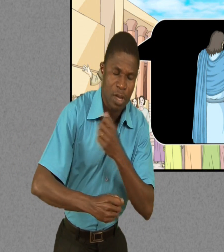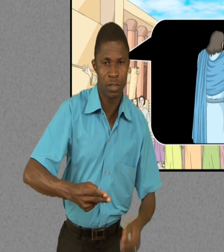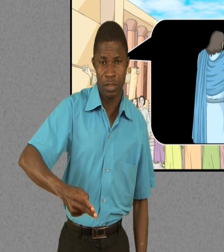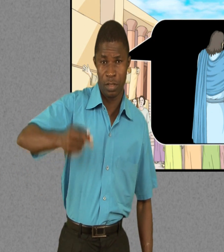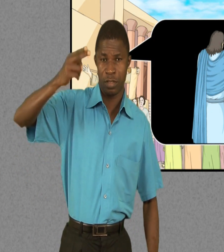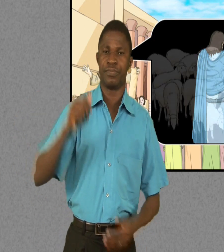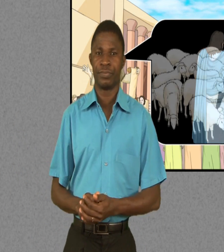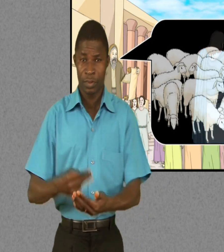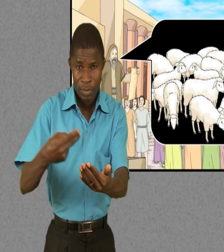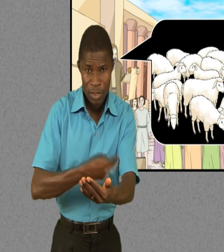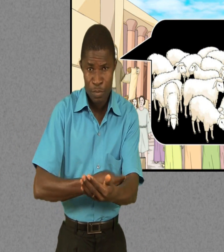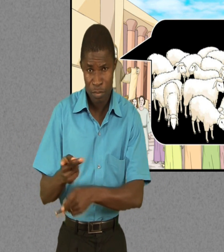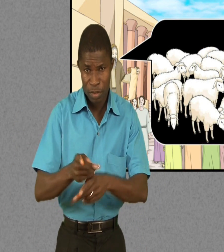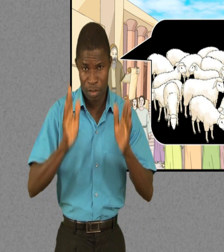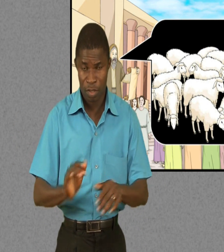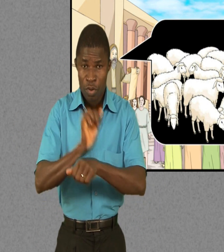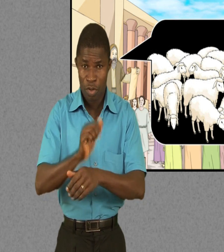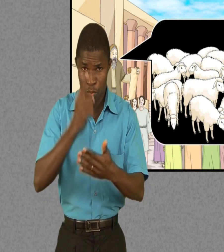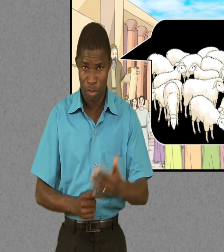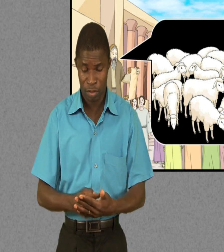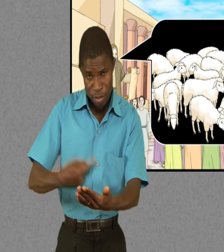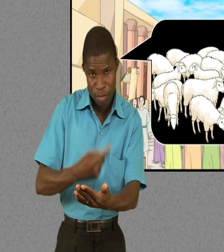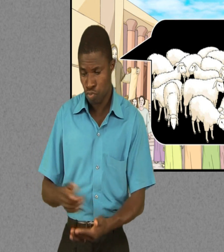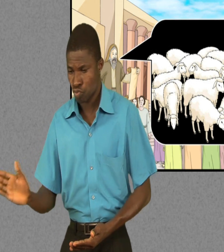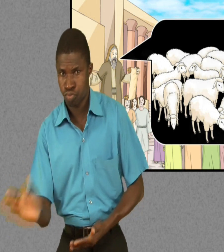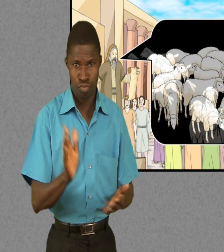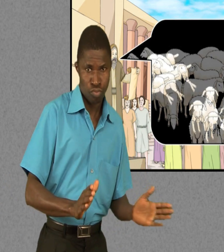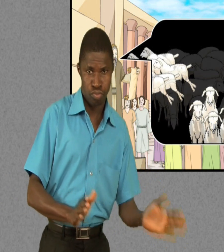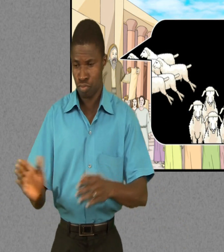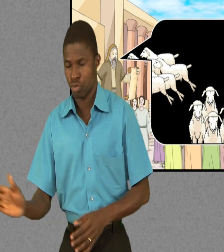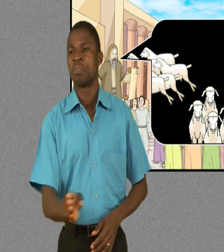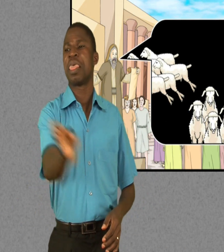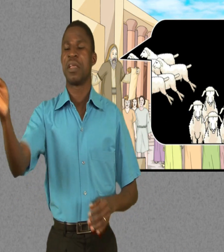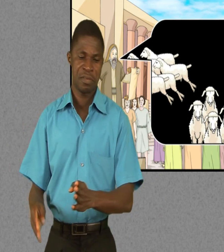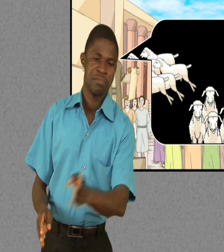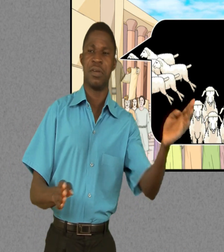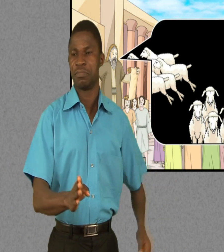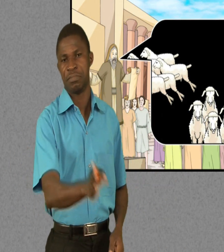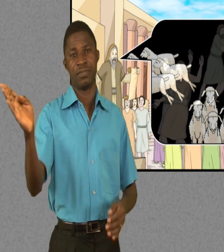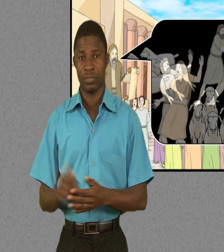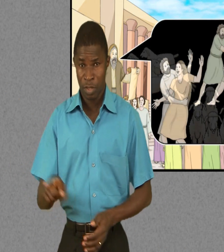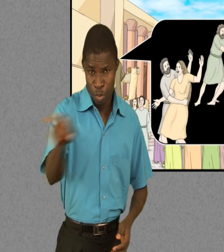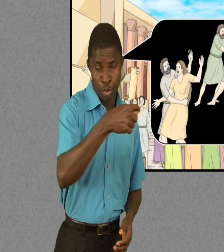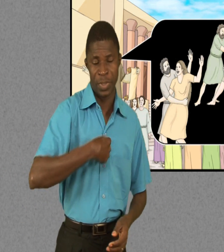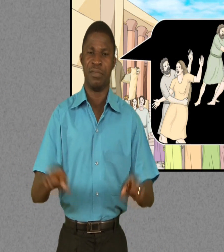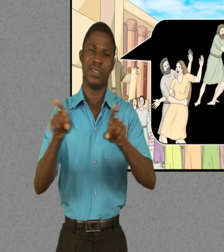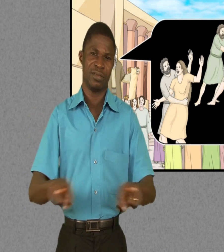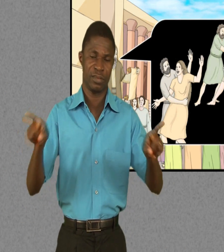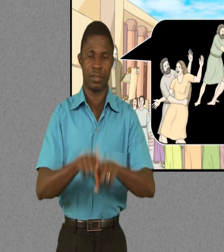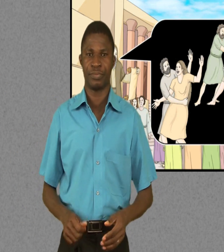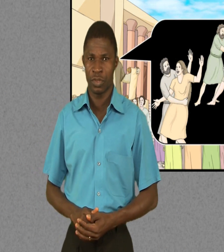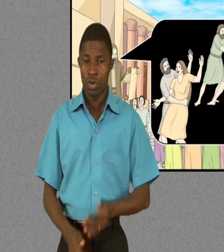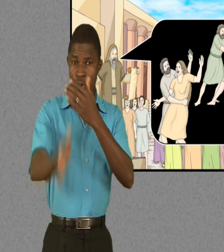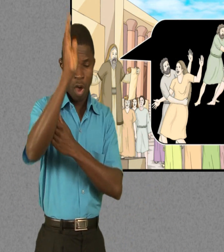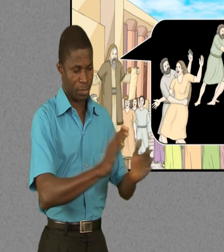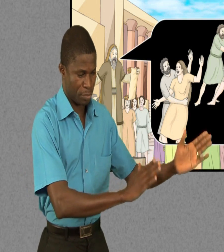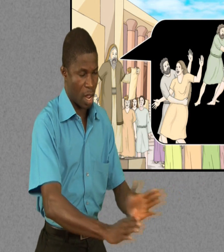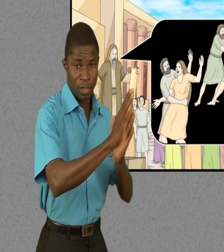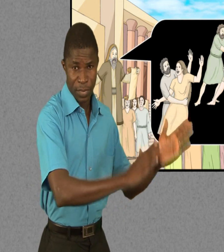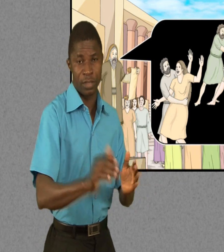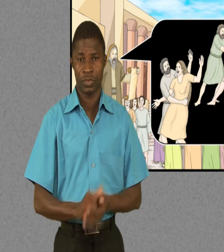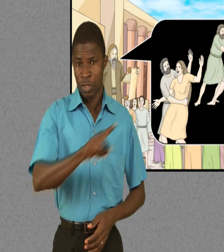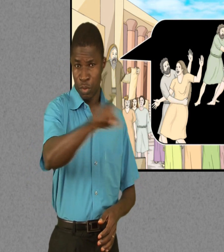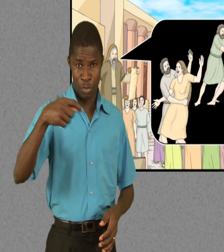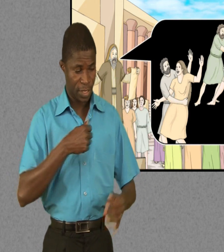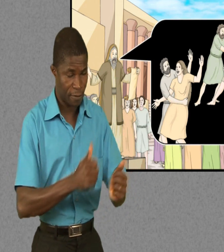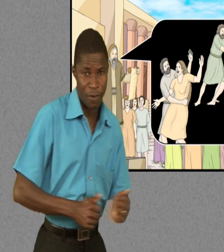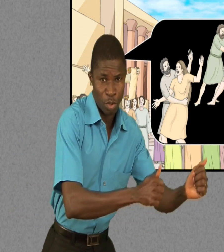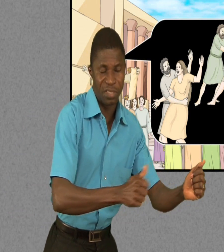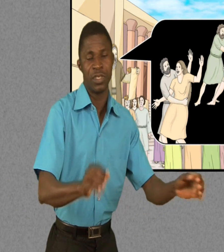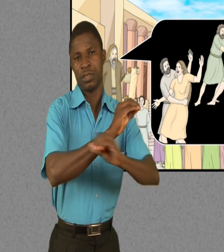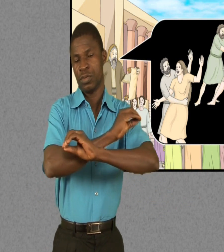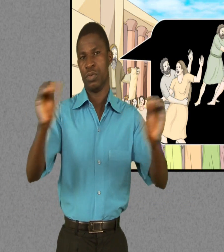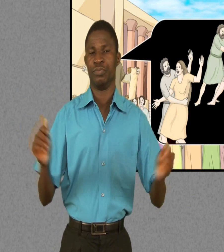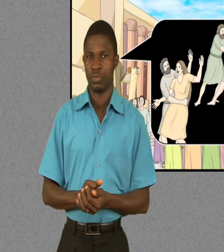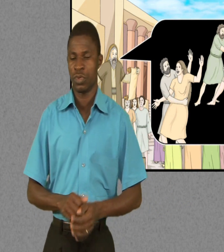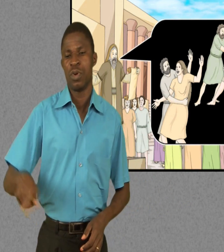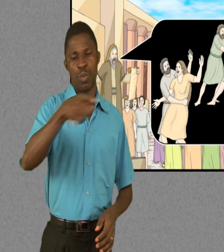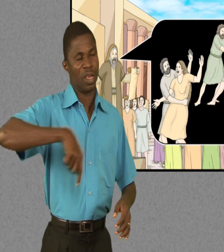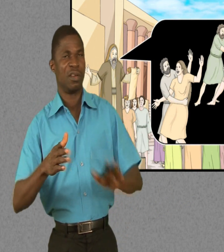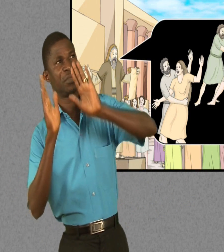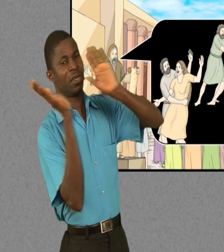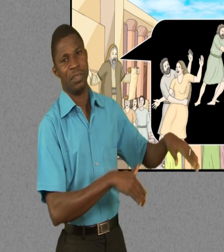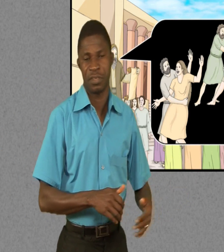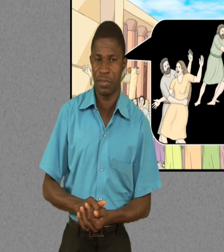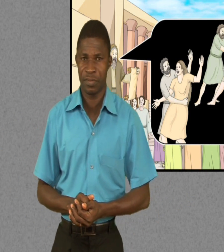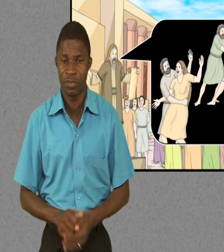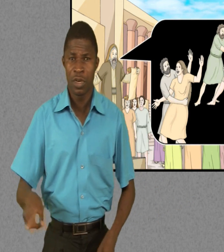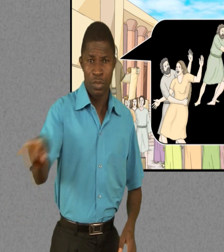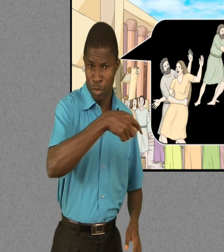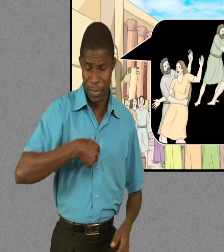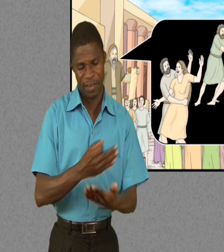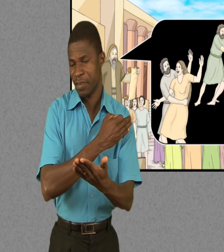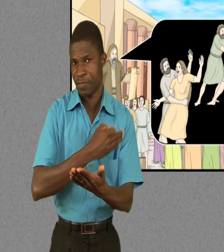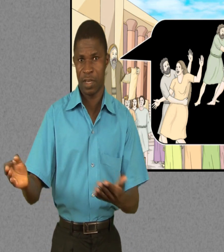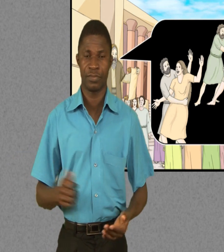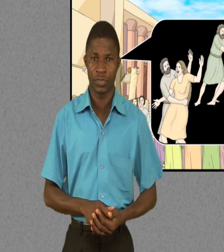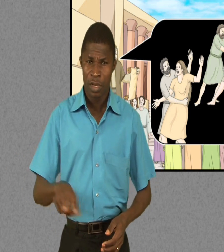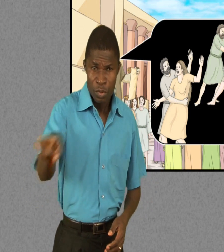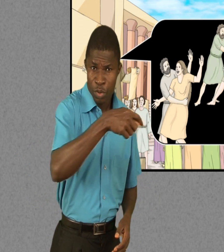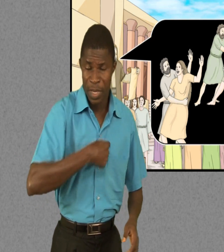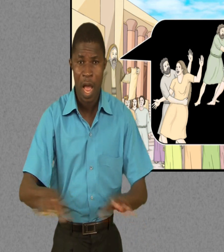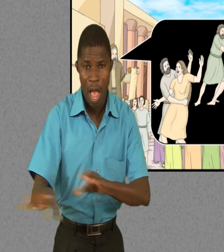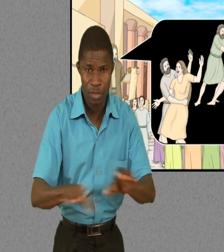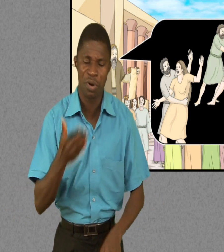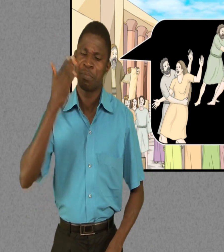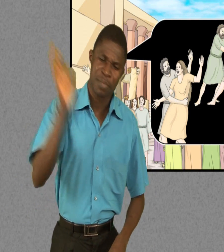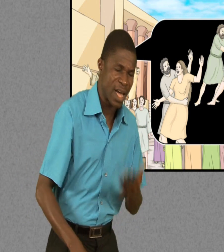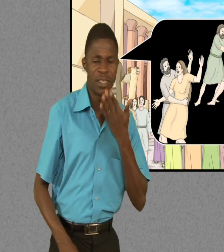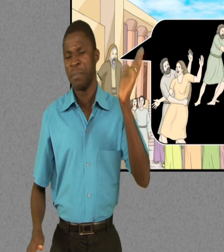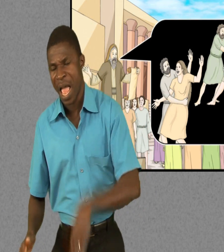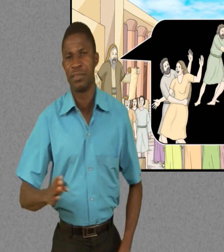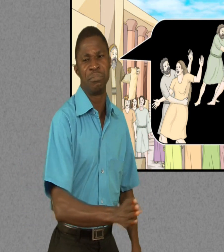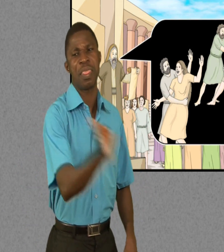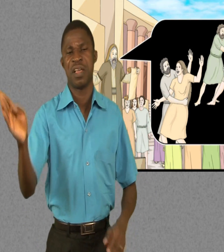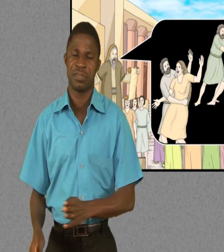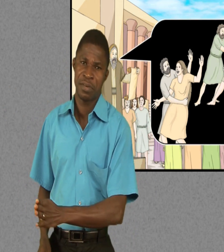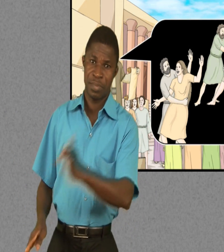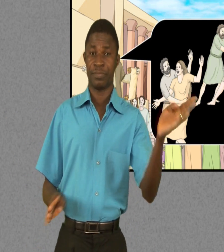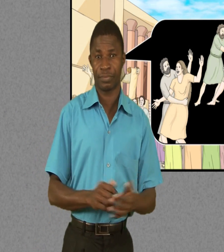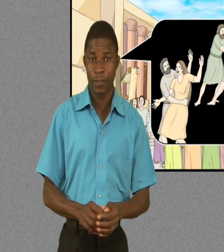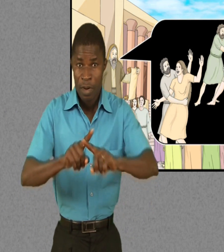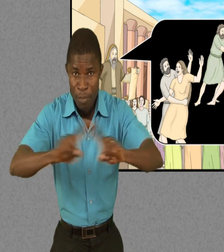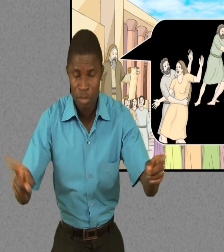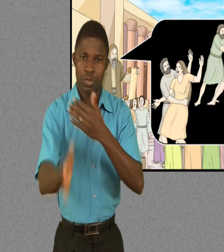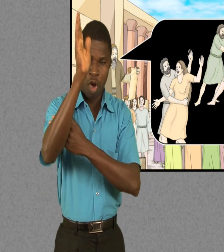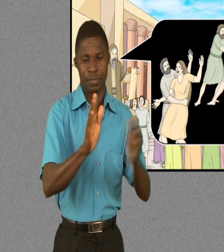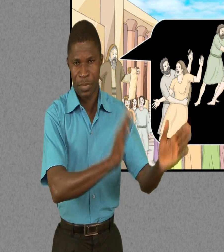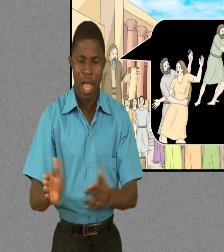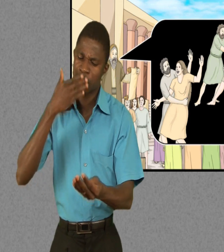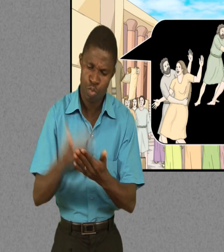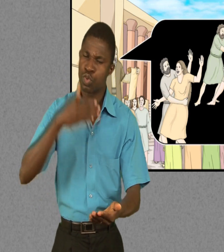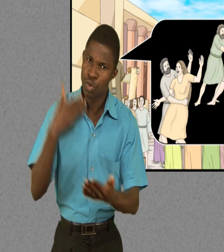We all like sheep have gone astray, each one has turned to his own way;